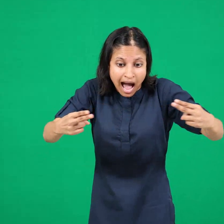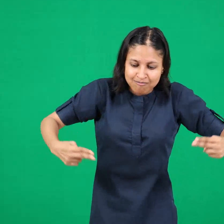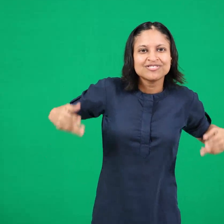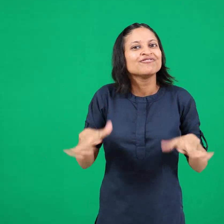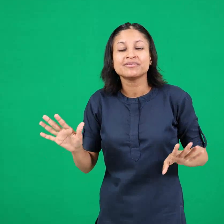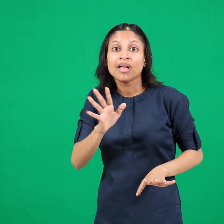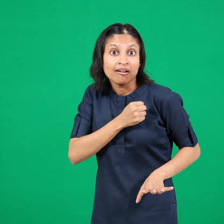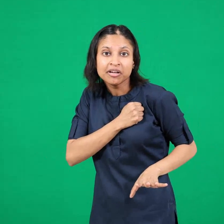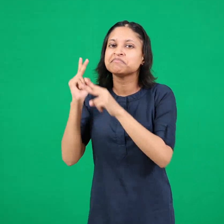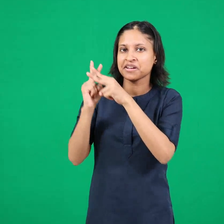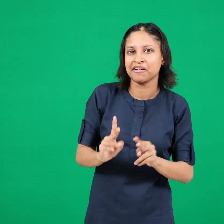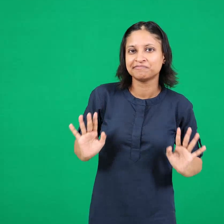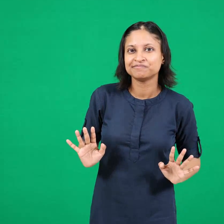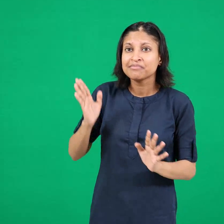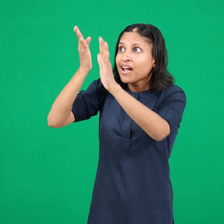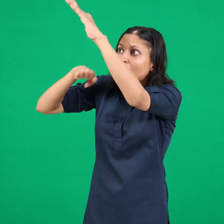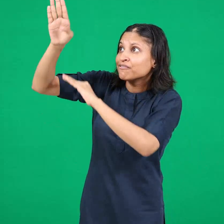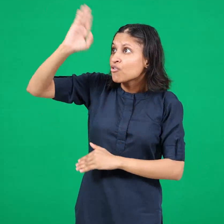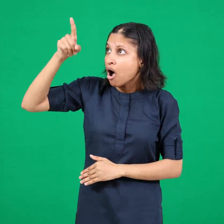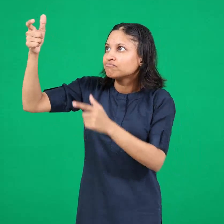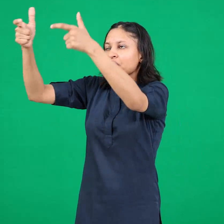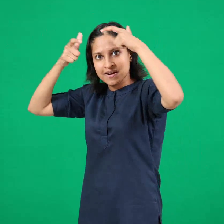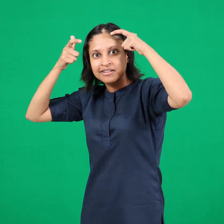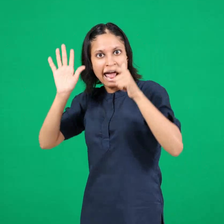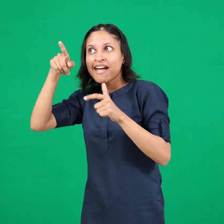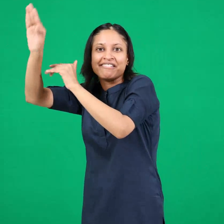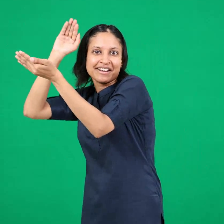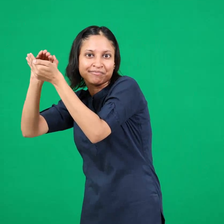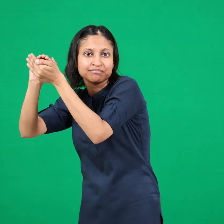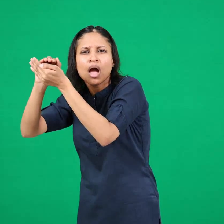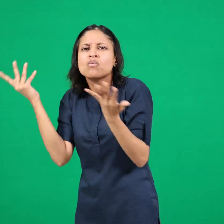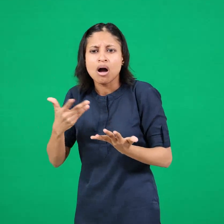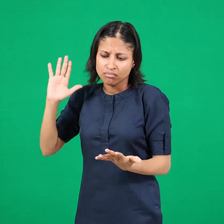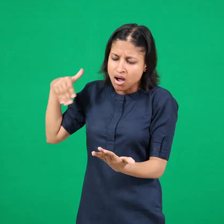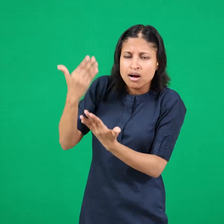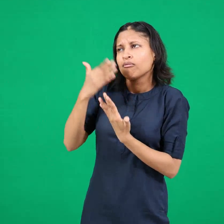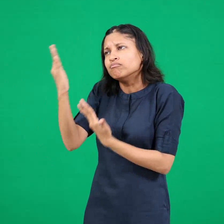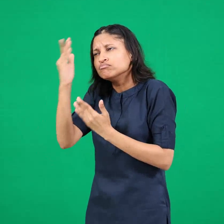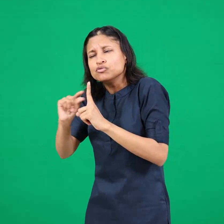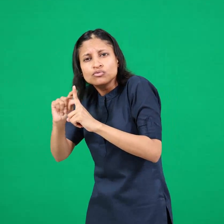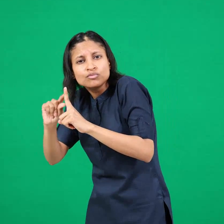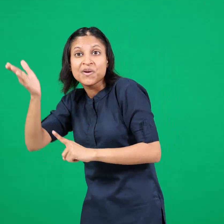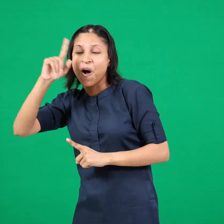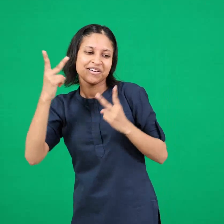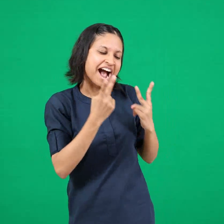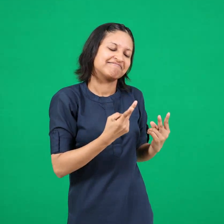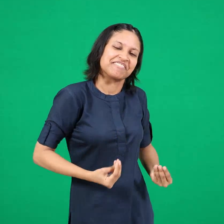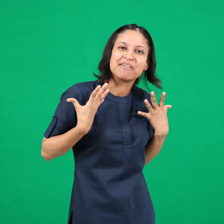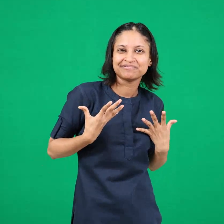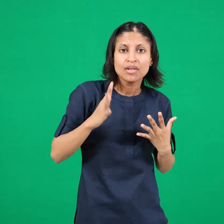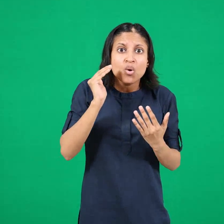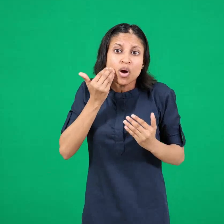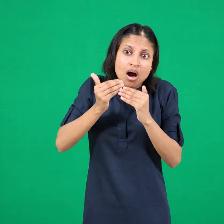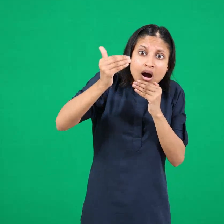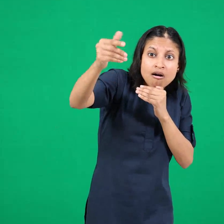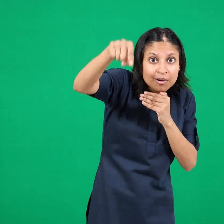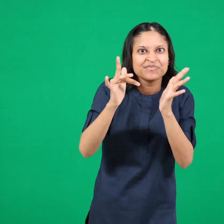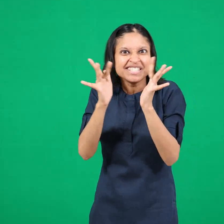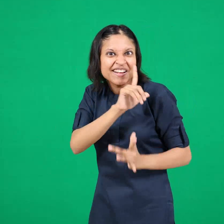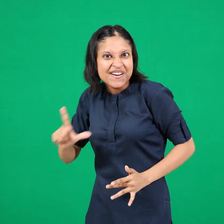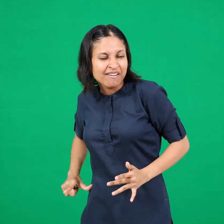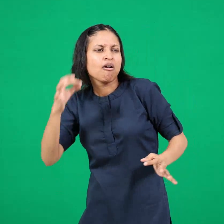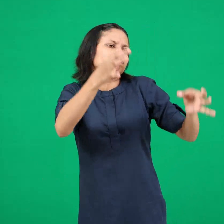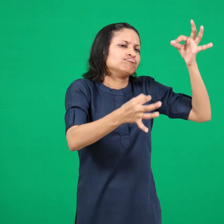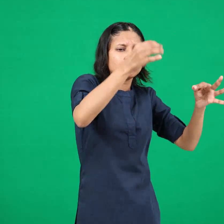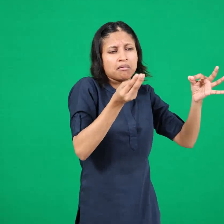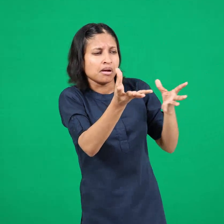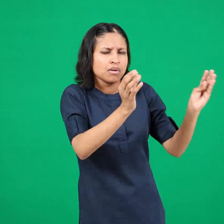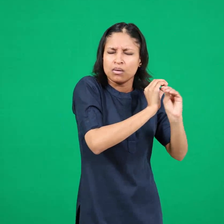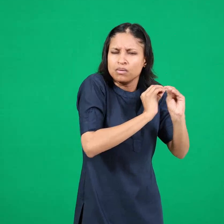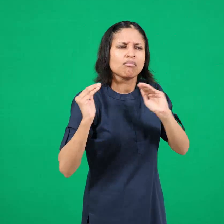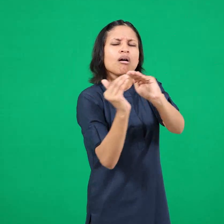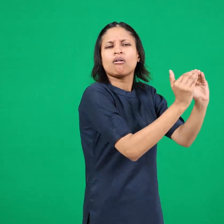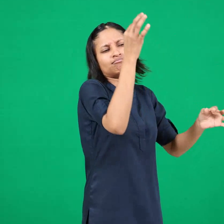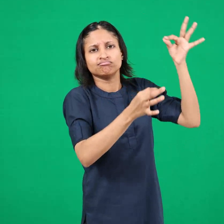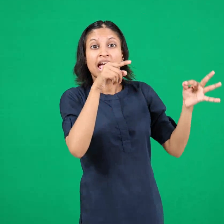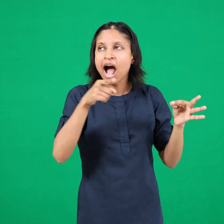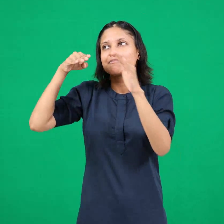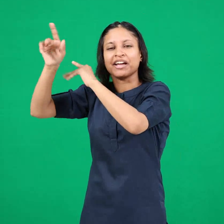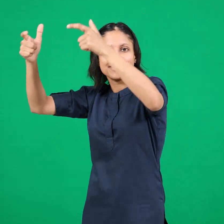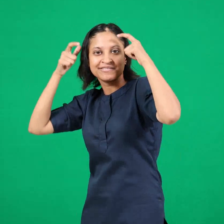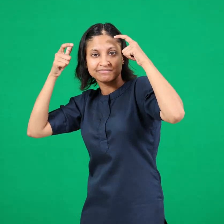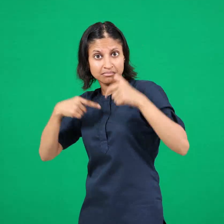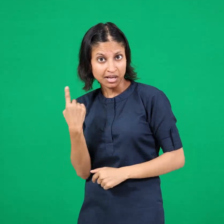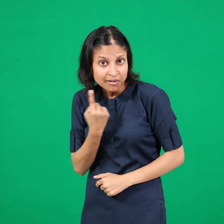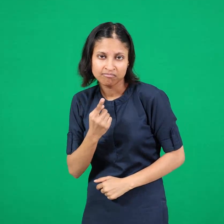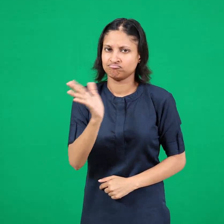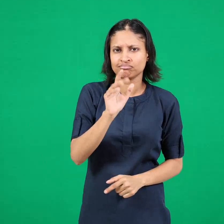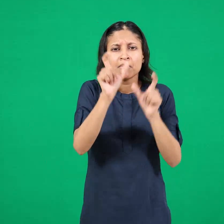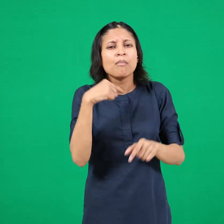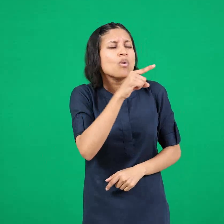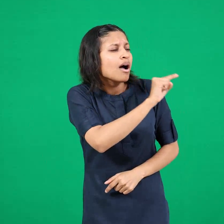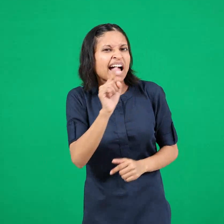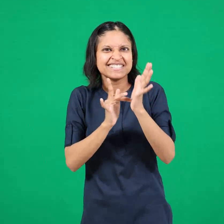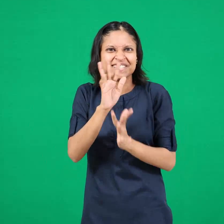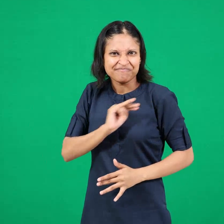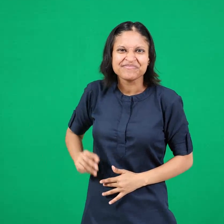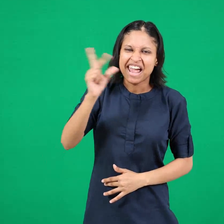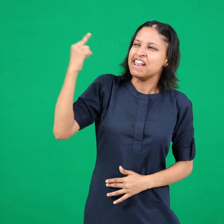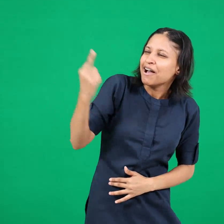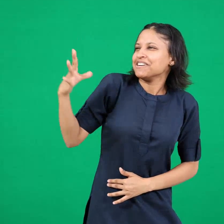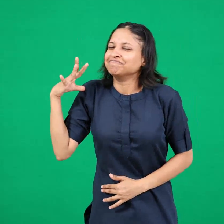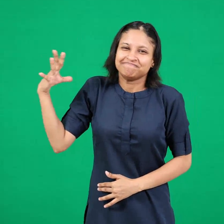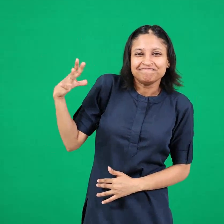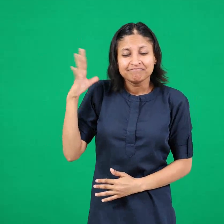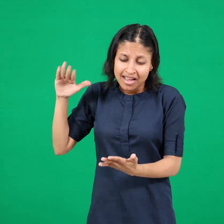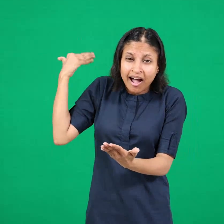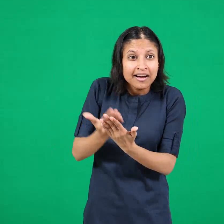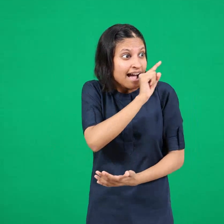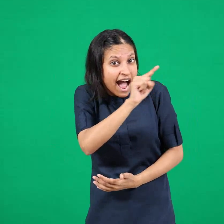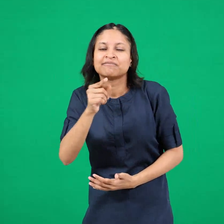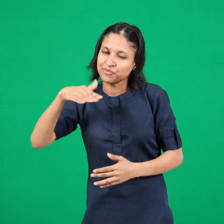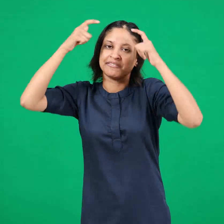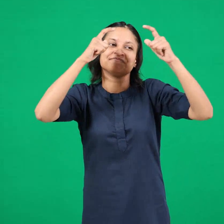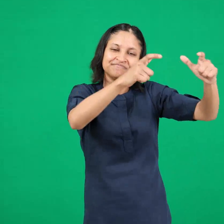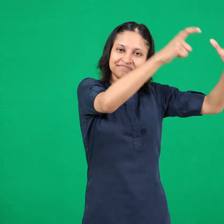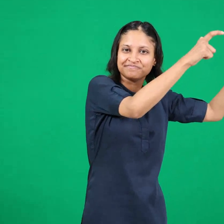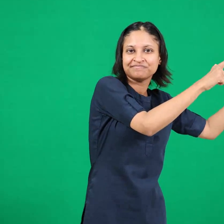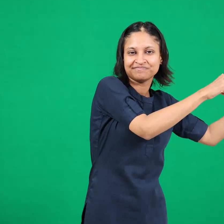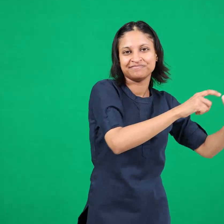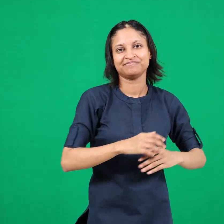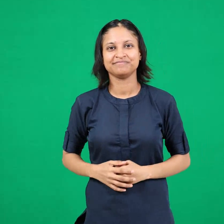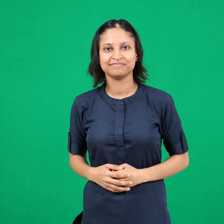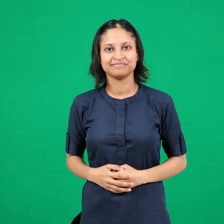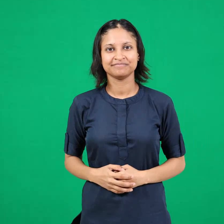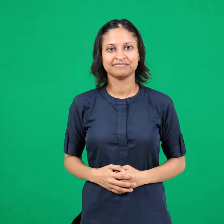From now on there is laid up for me the crown of righteousness, which the Lord, the righteous Judge, will award to me on that day- and not only to me, but to all who crave His appearing.